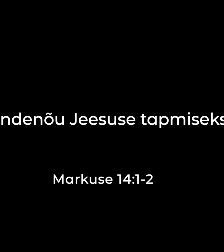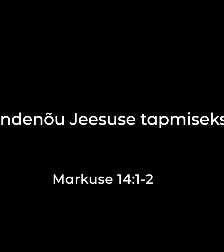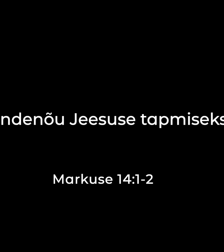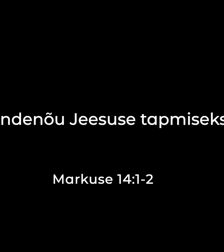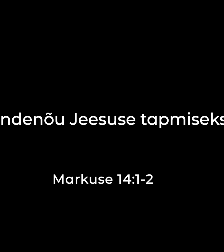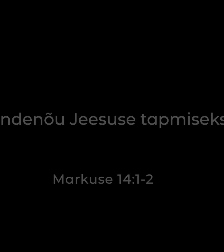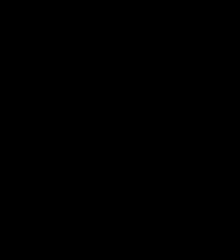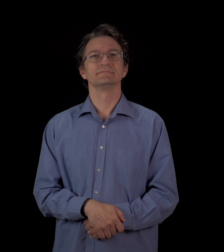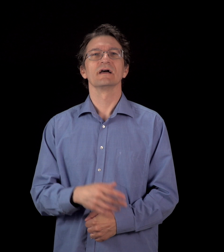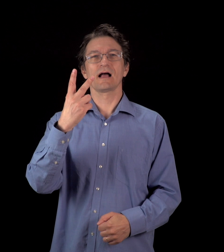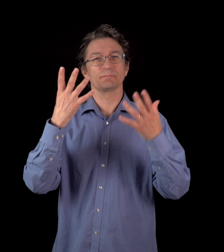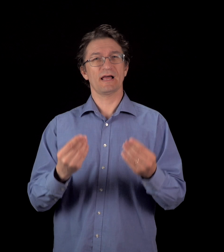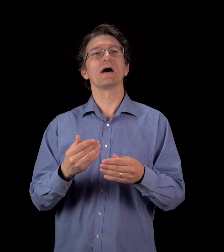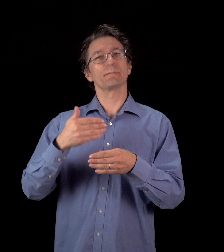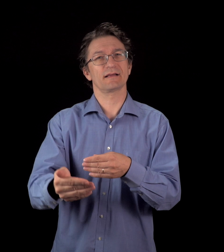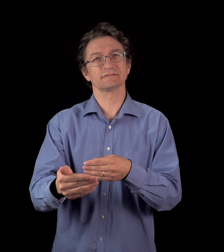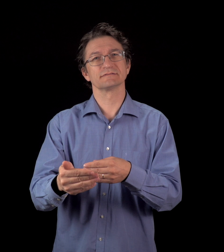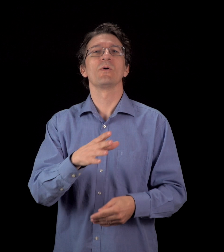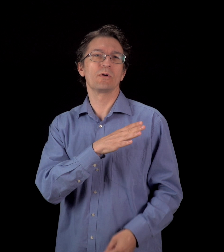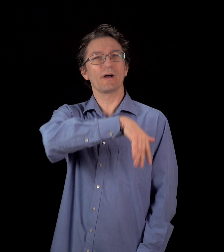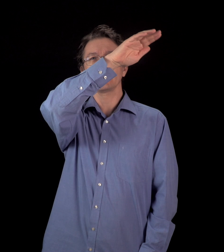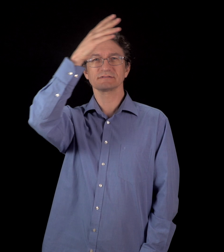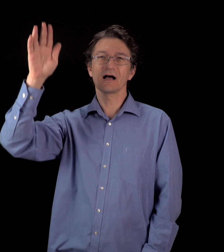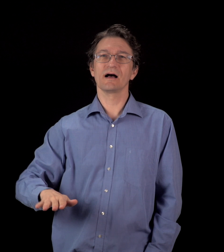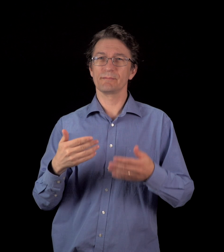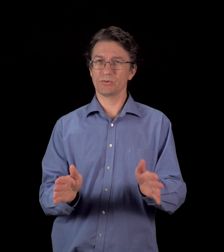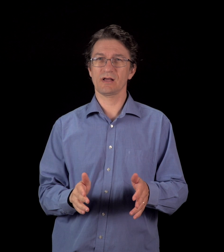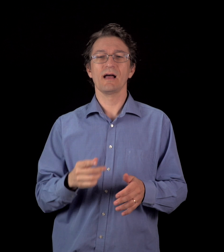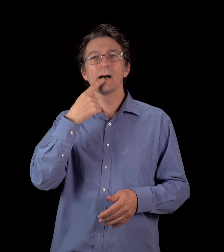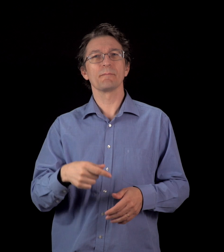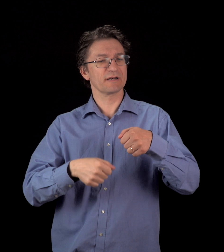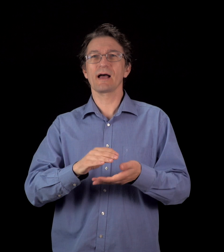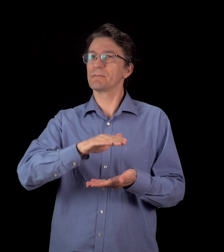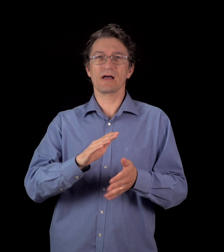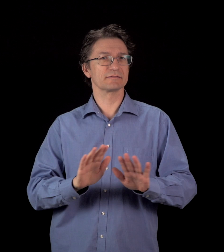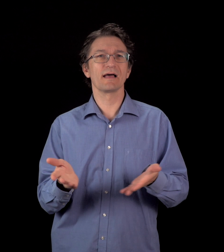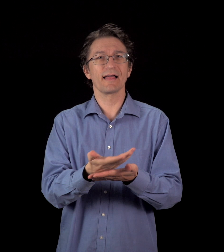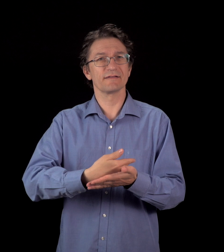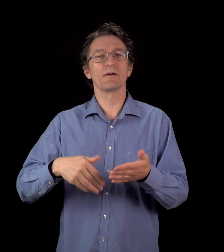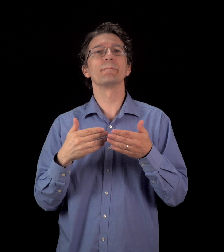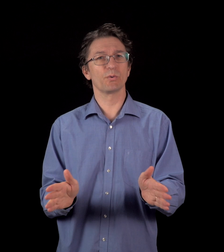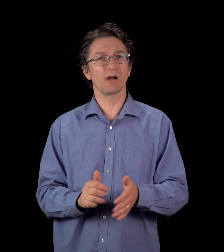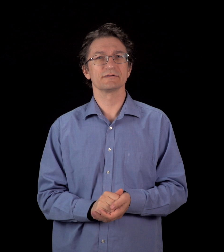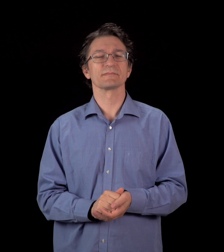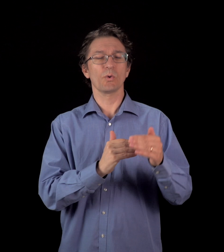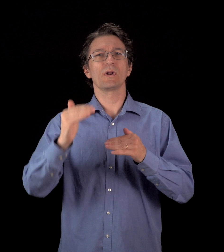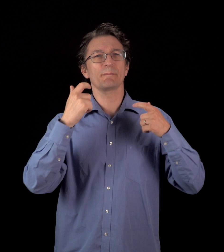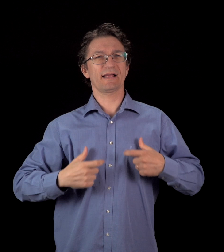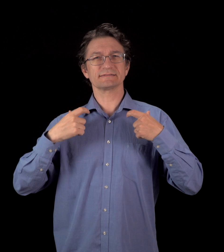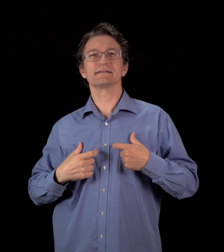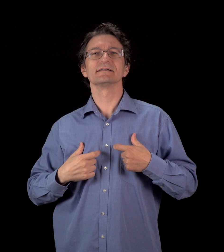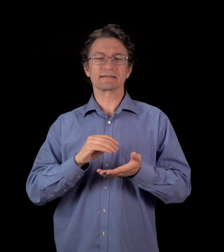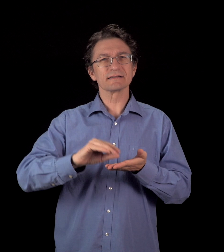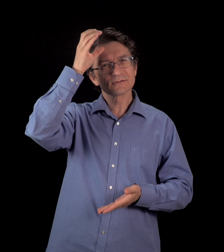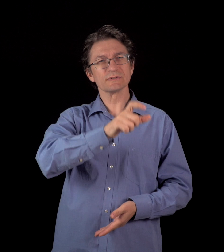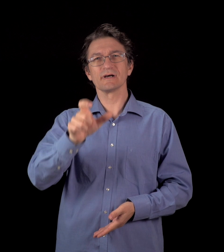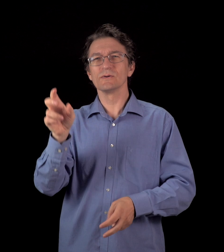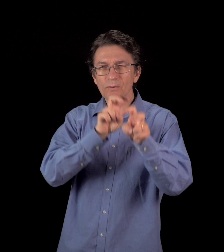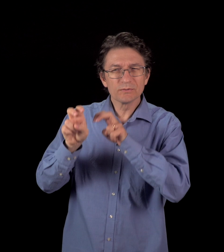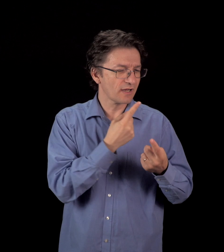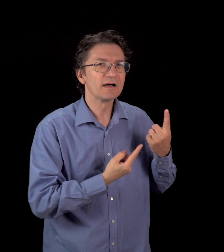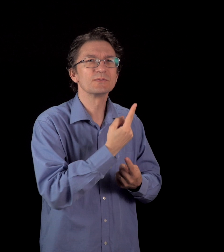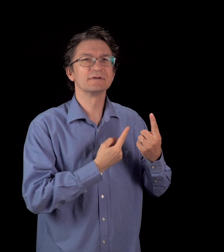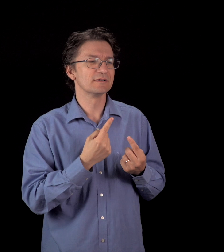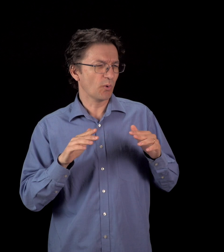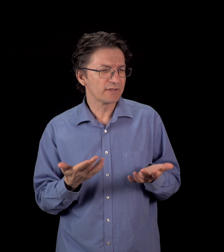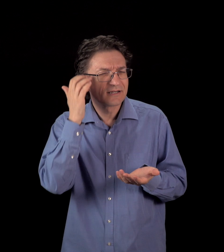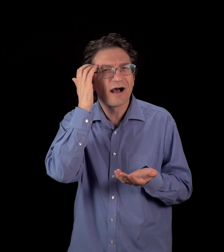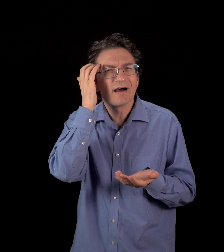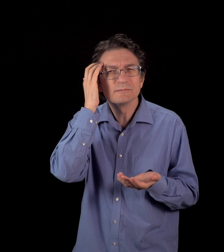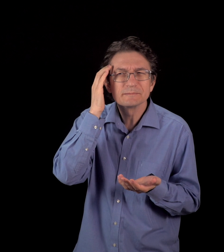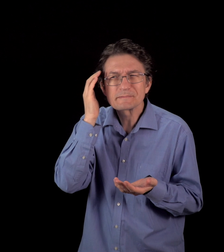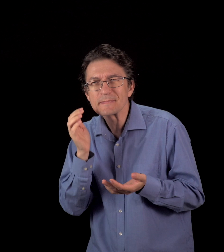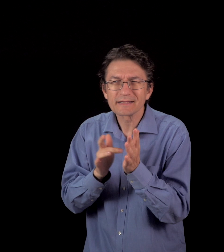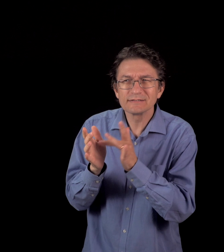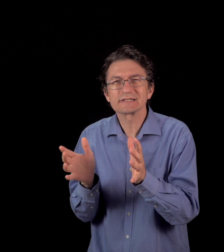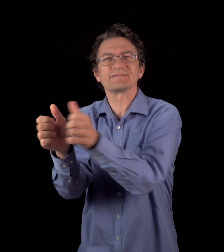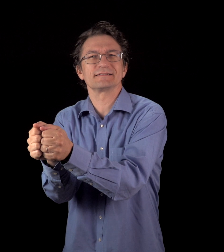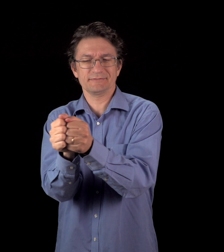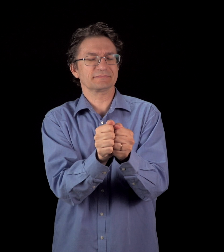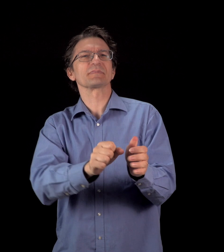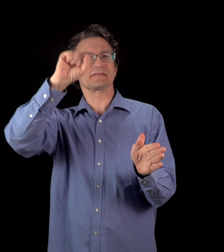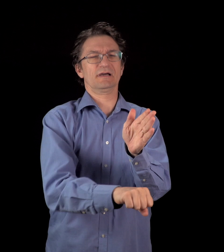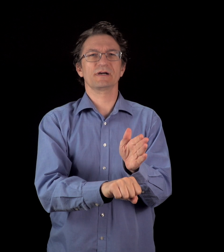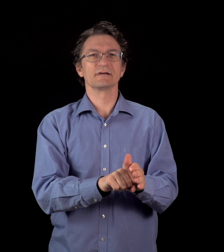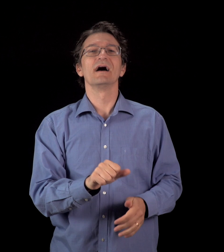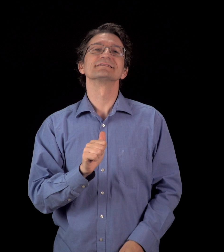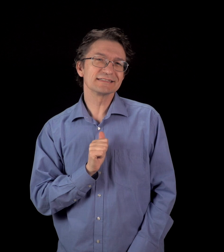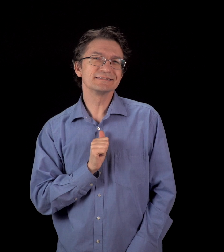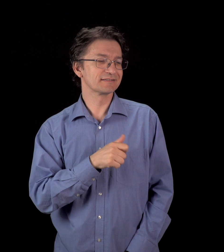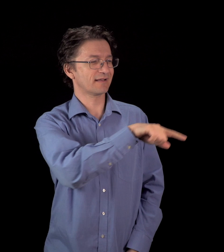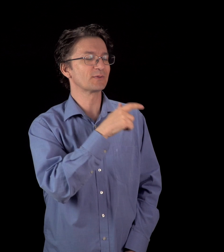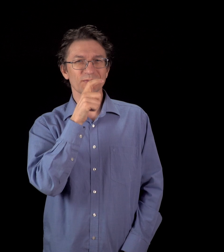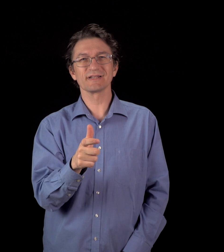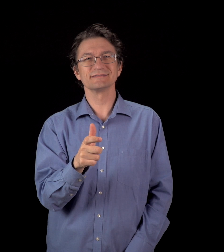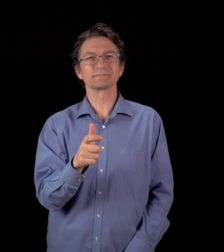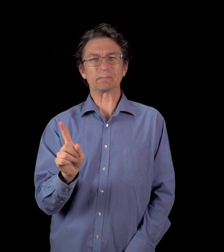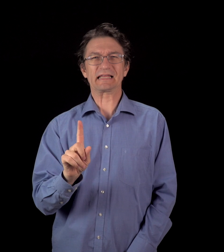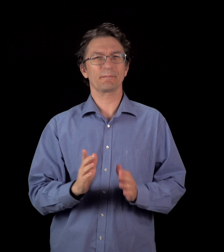Now the Passover and the Feast of Unleavened Bread were two days away, and the chief priests and scribes were looking for a covert way to arrest Jesus and kill Him.